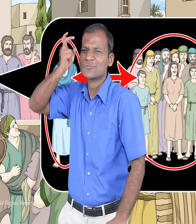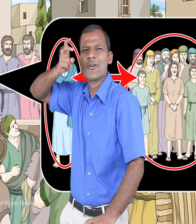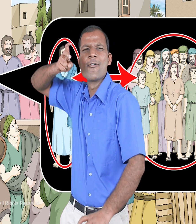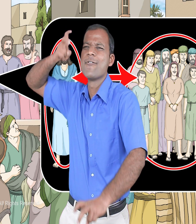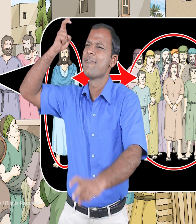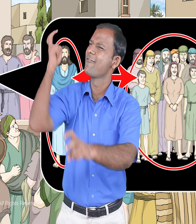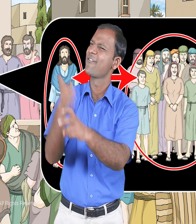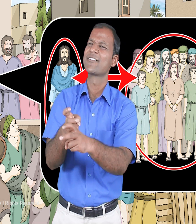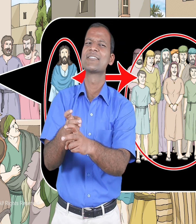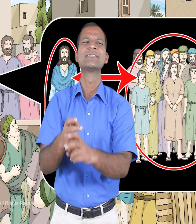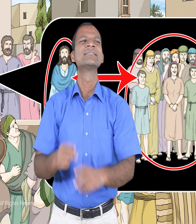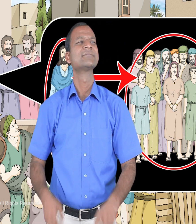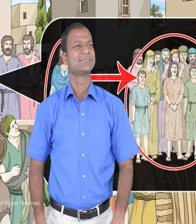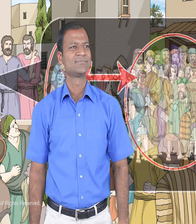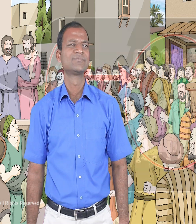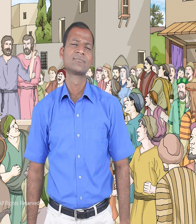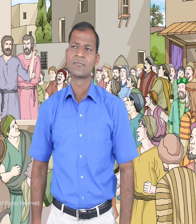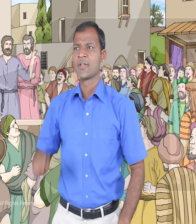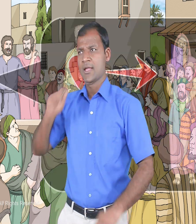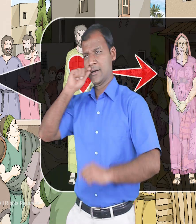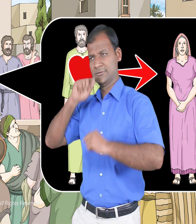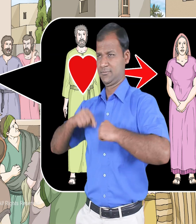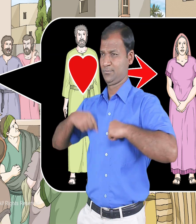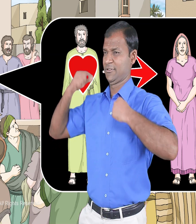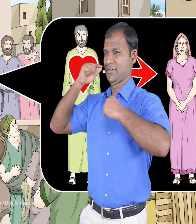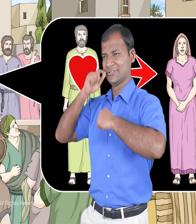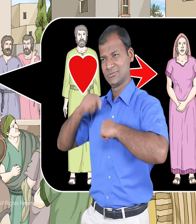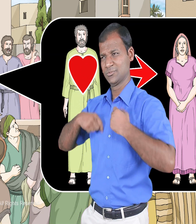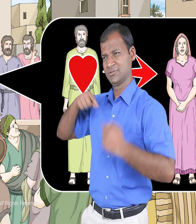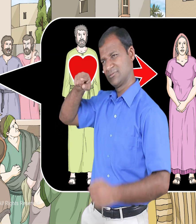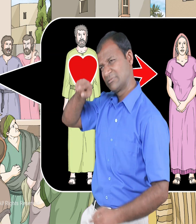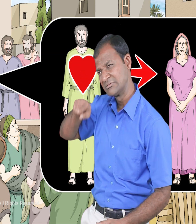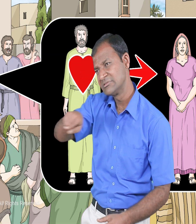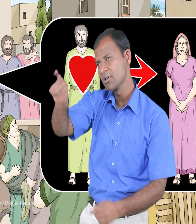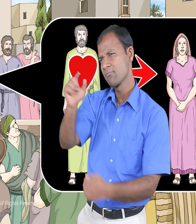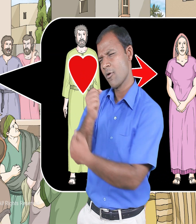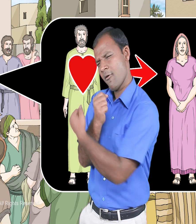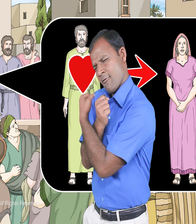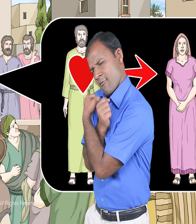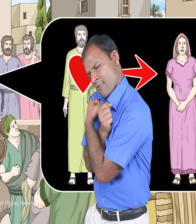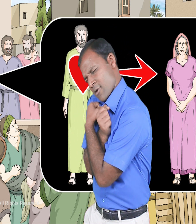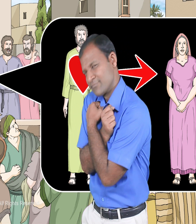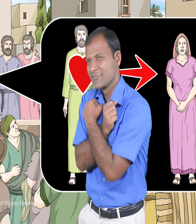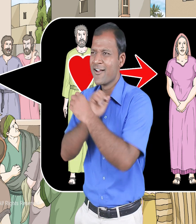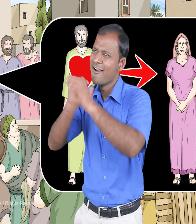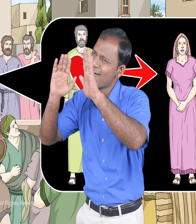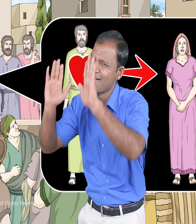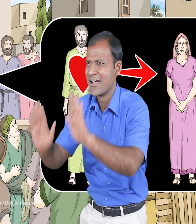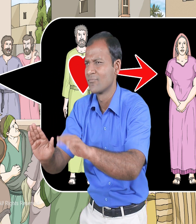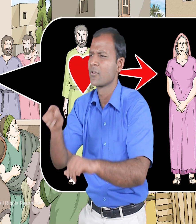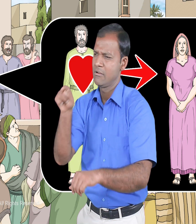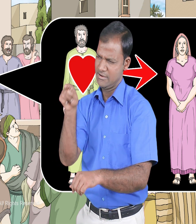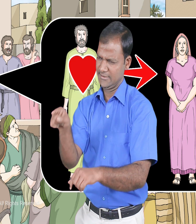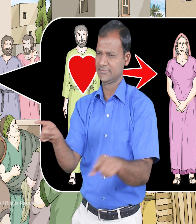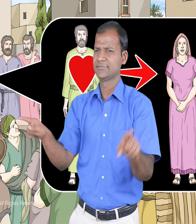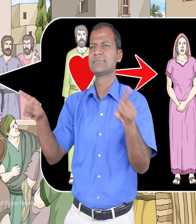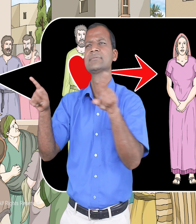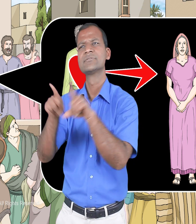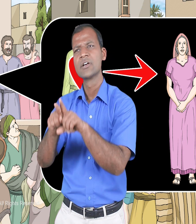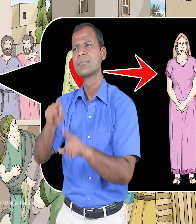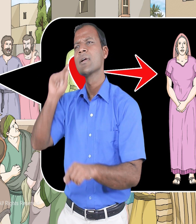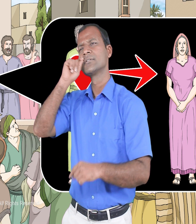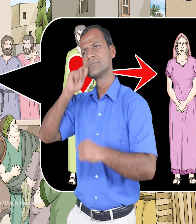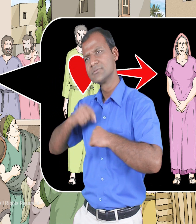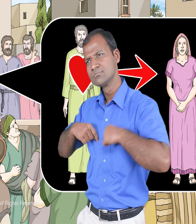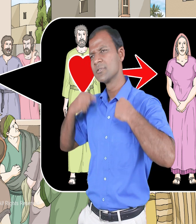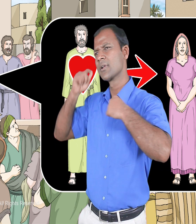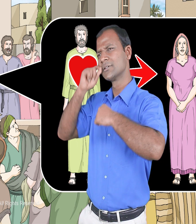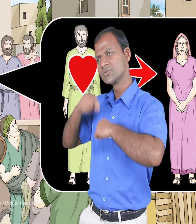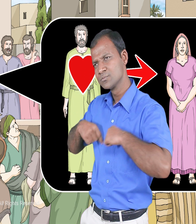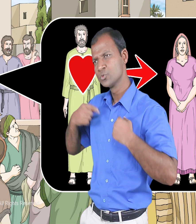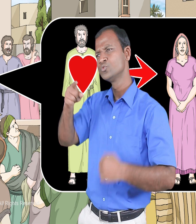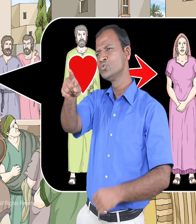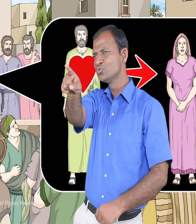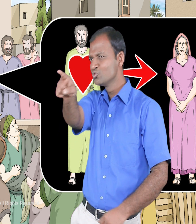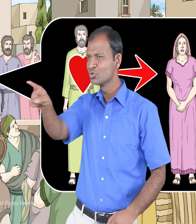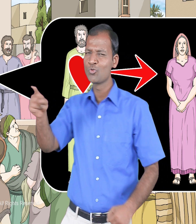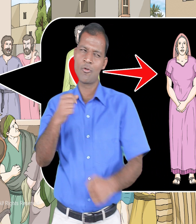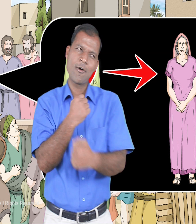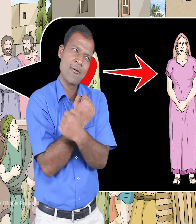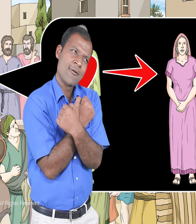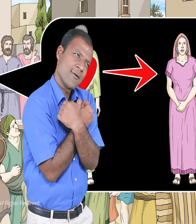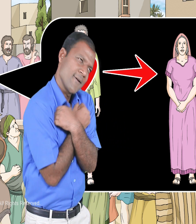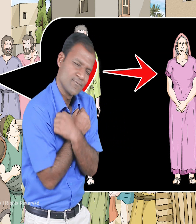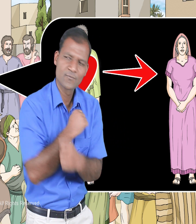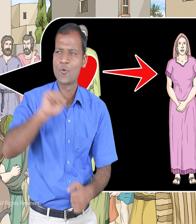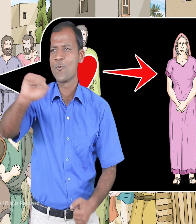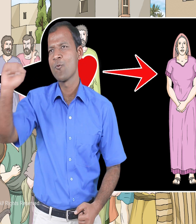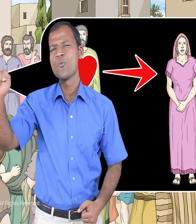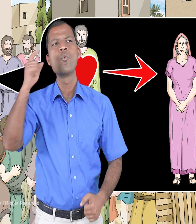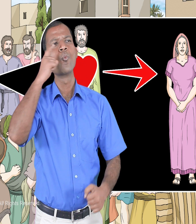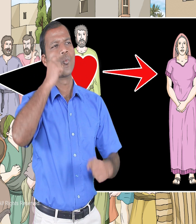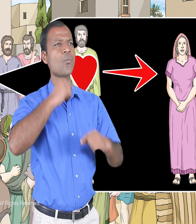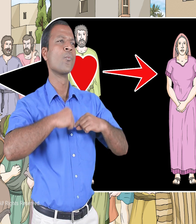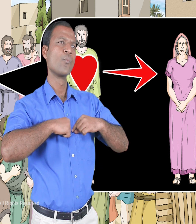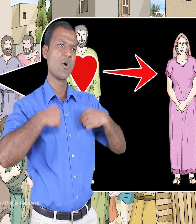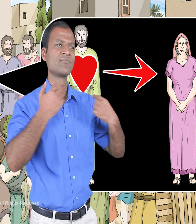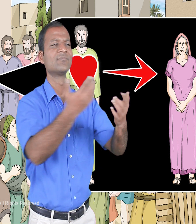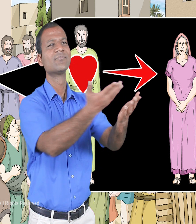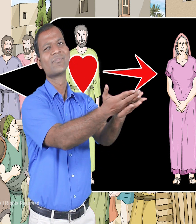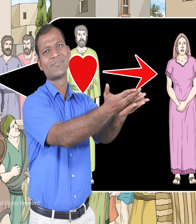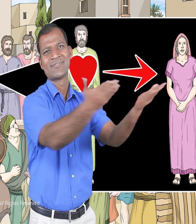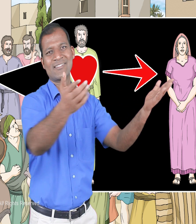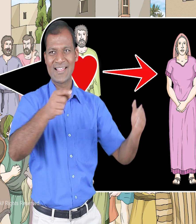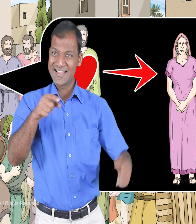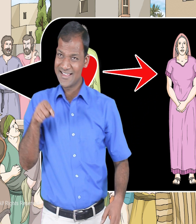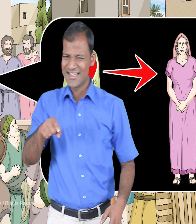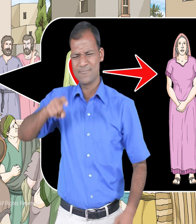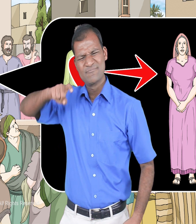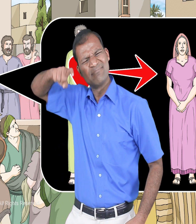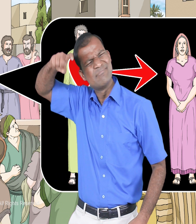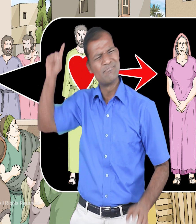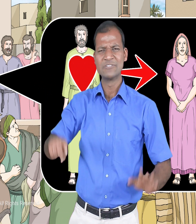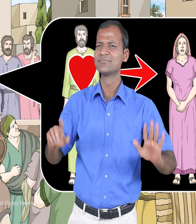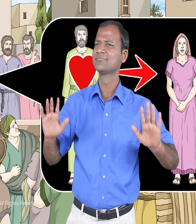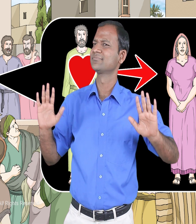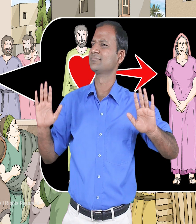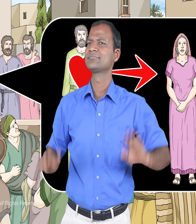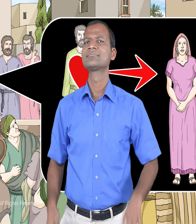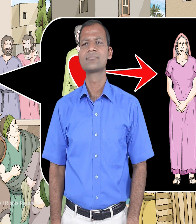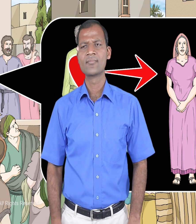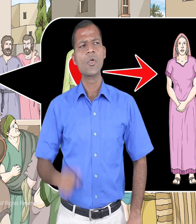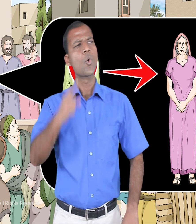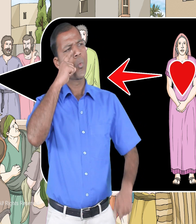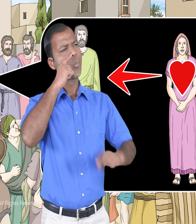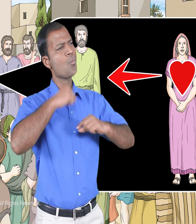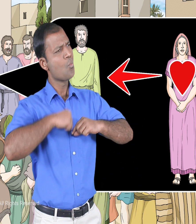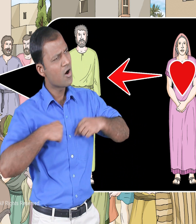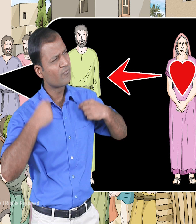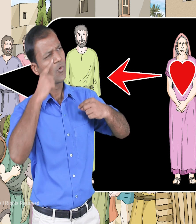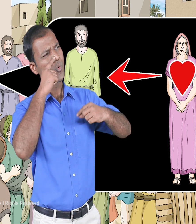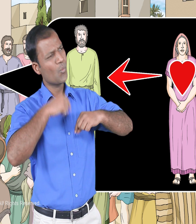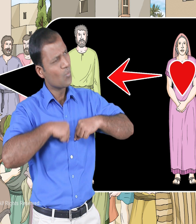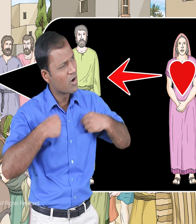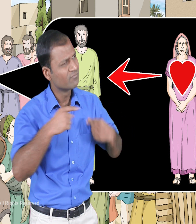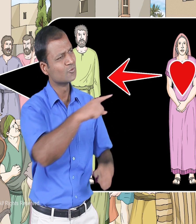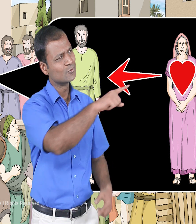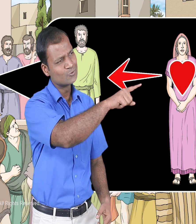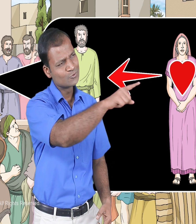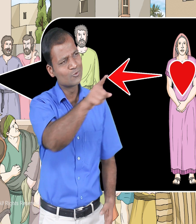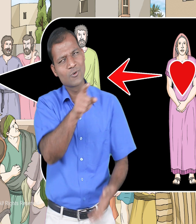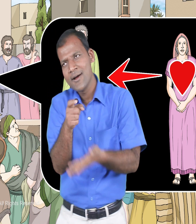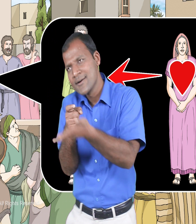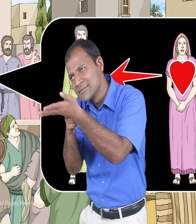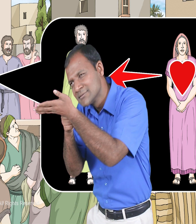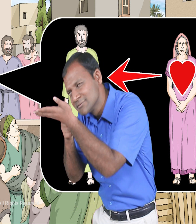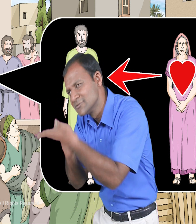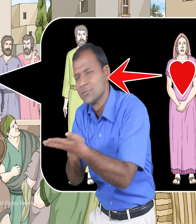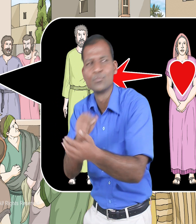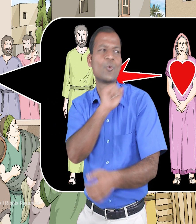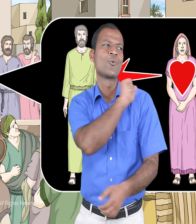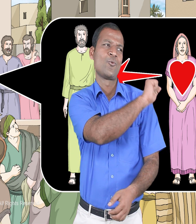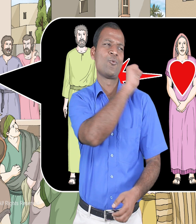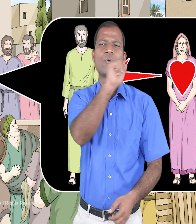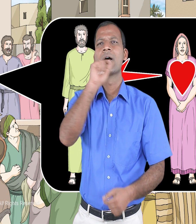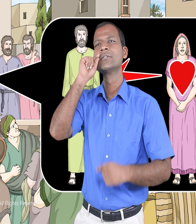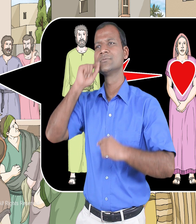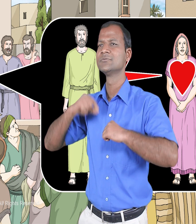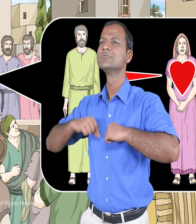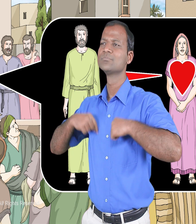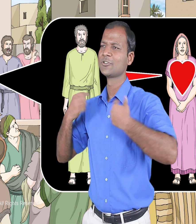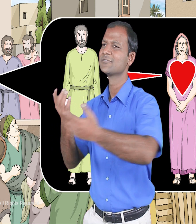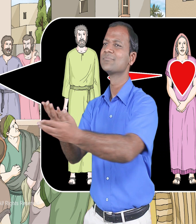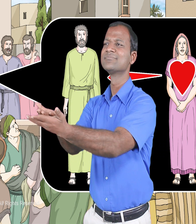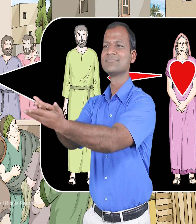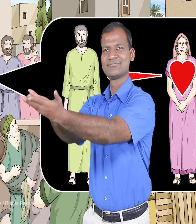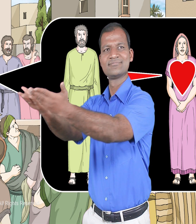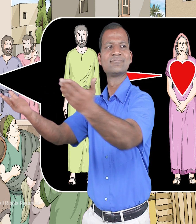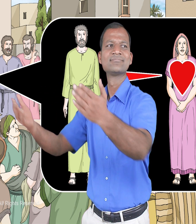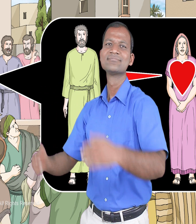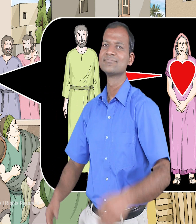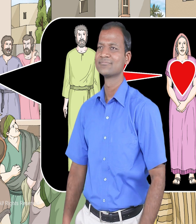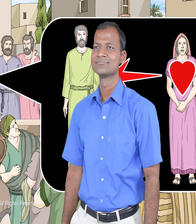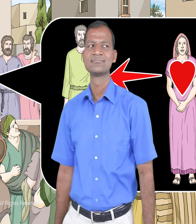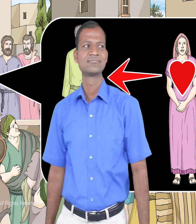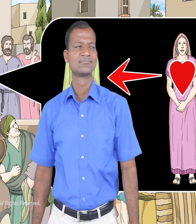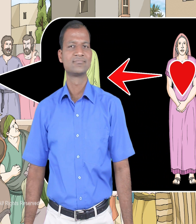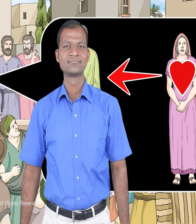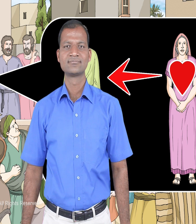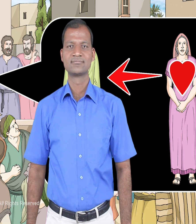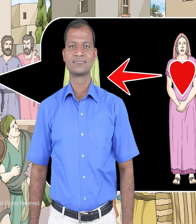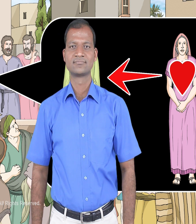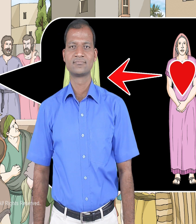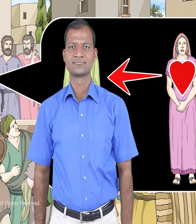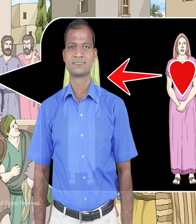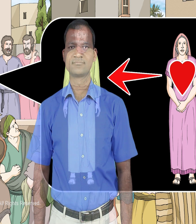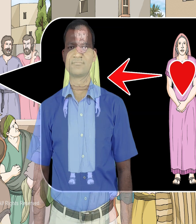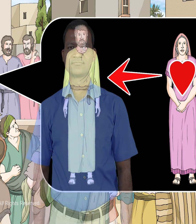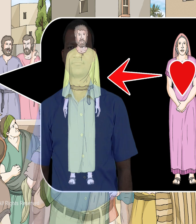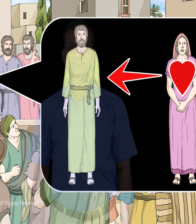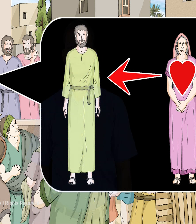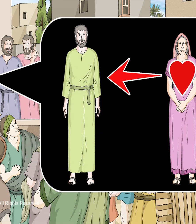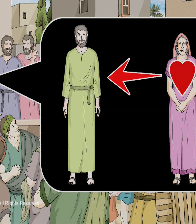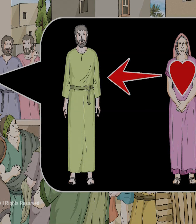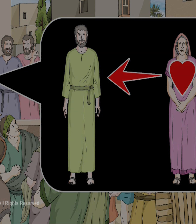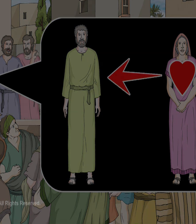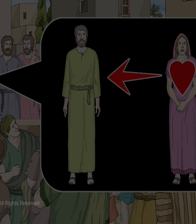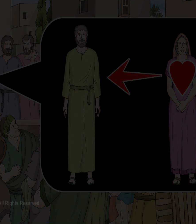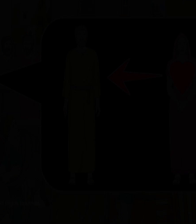Nevertheless, each one of you also must love his wife as he loves himself, and the wife must respect her husband.